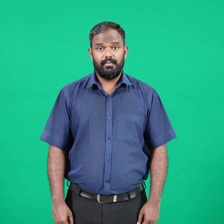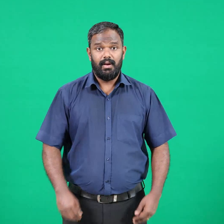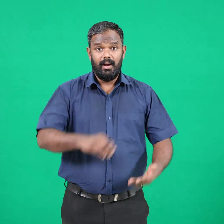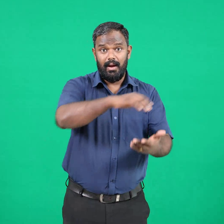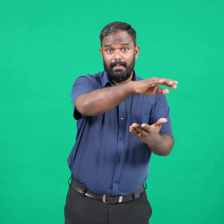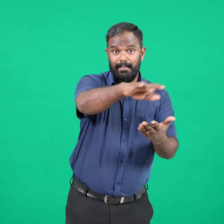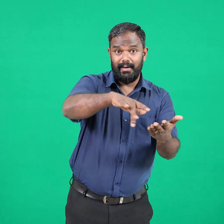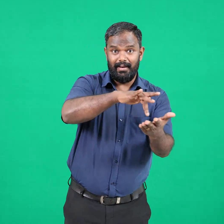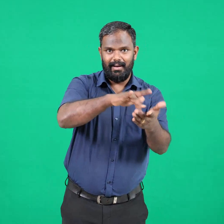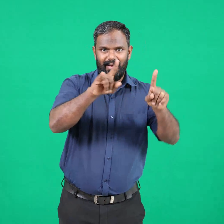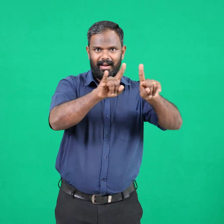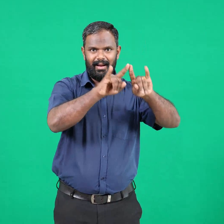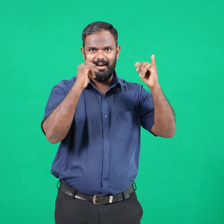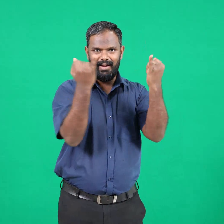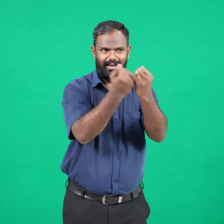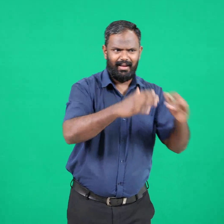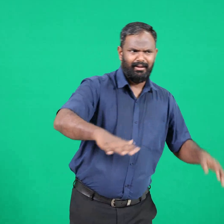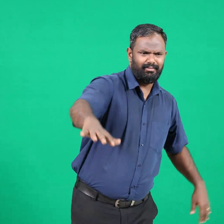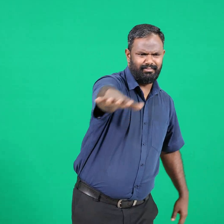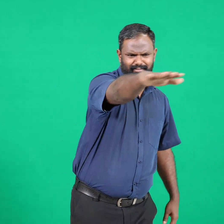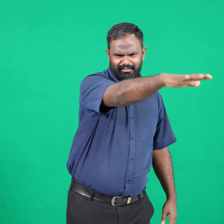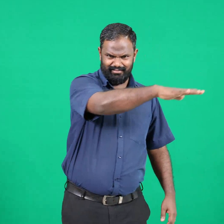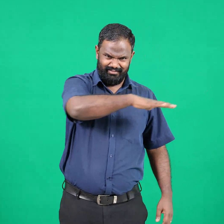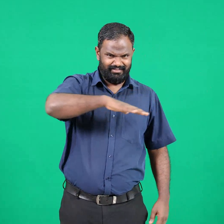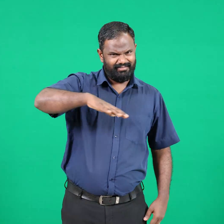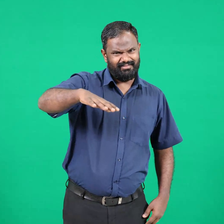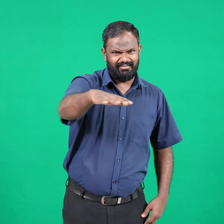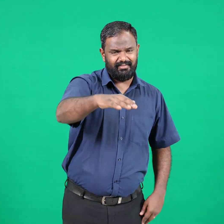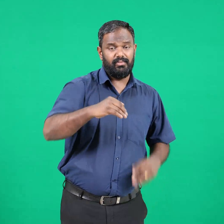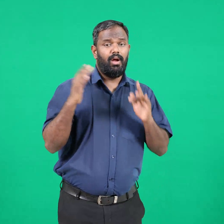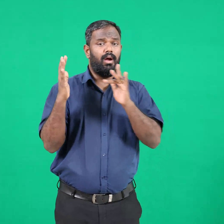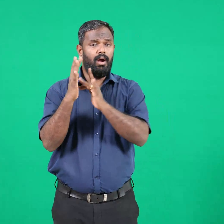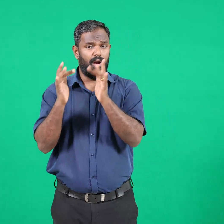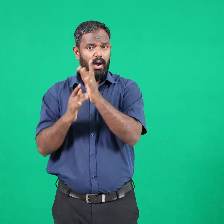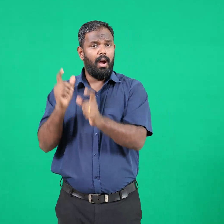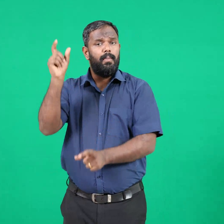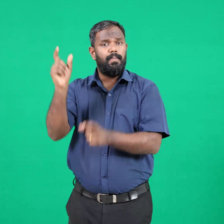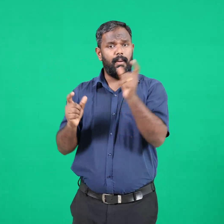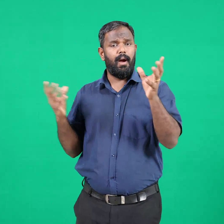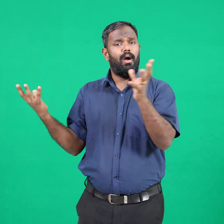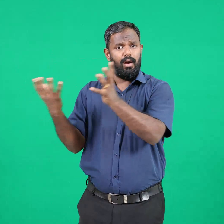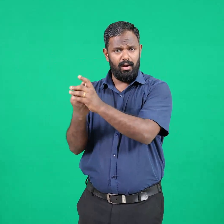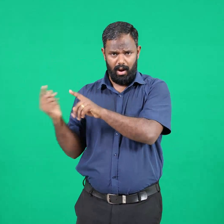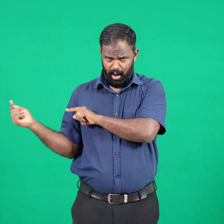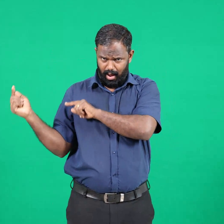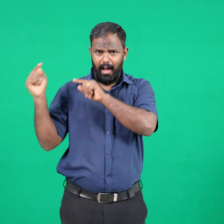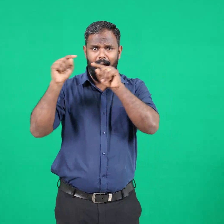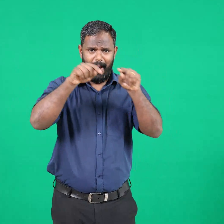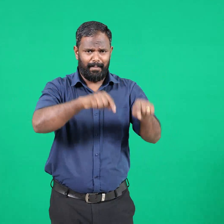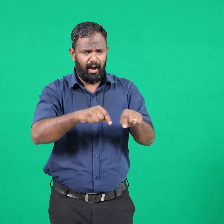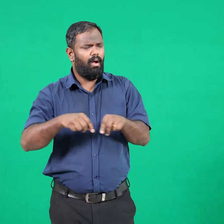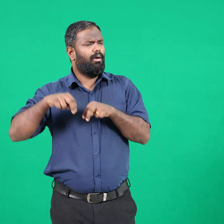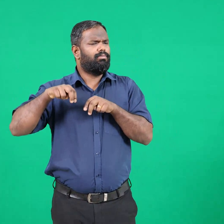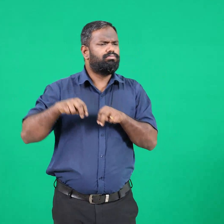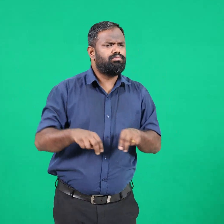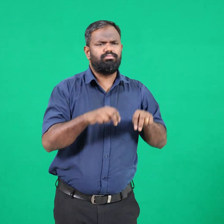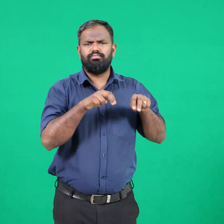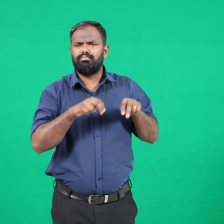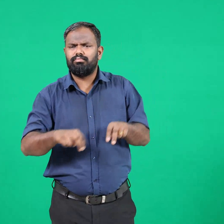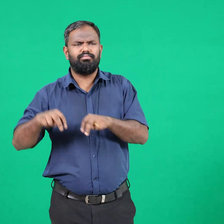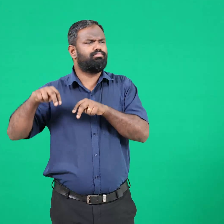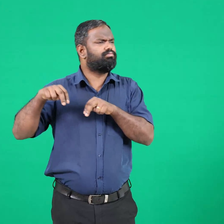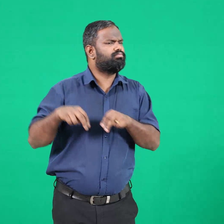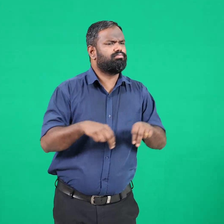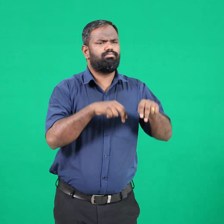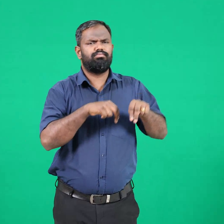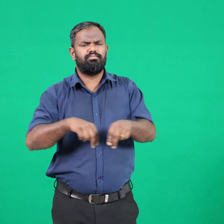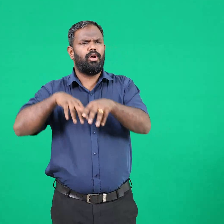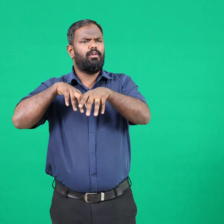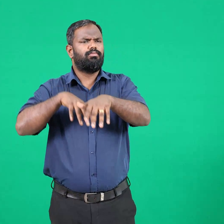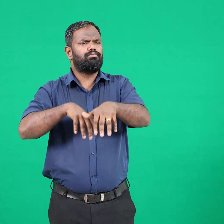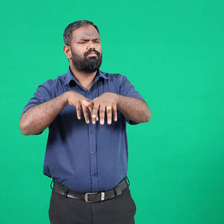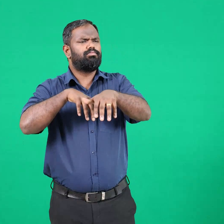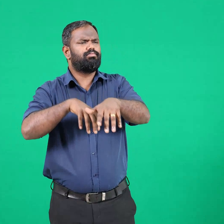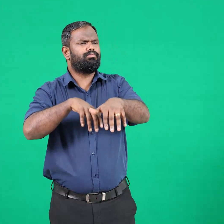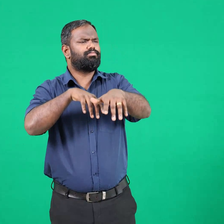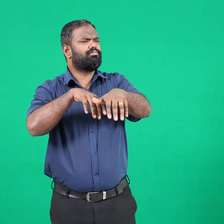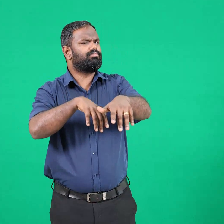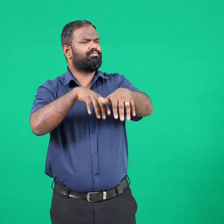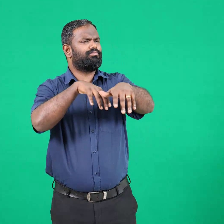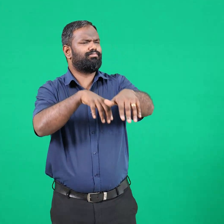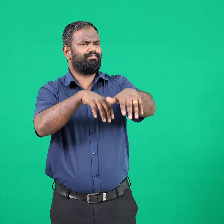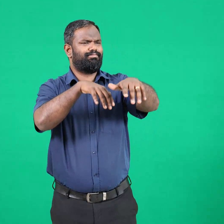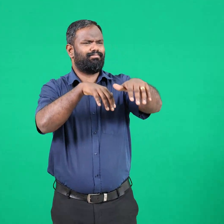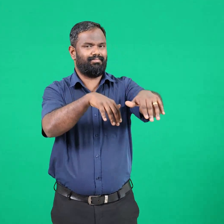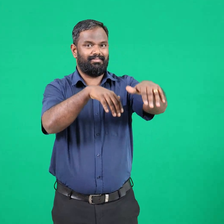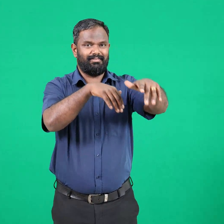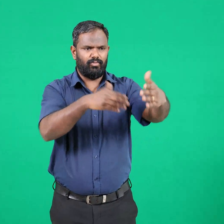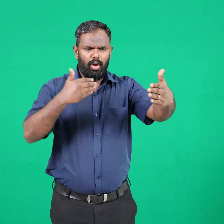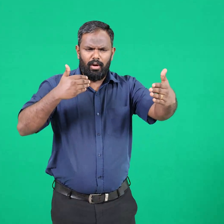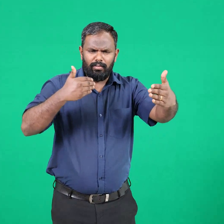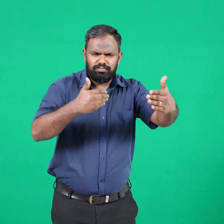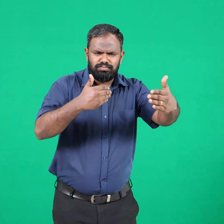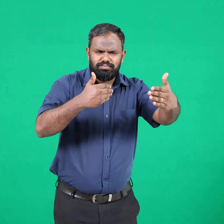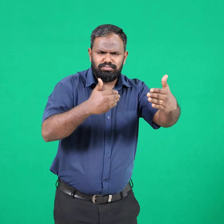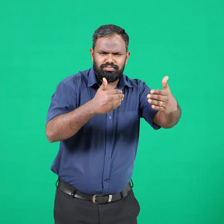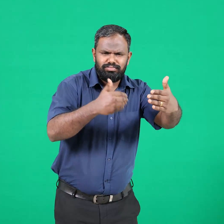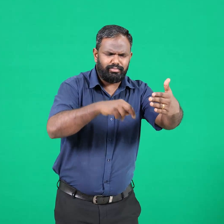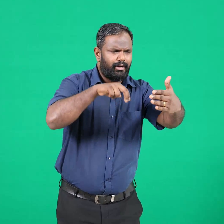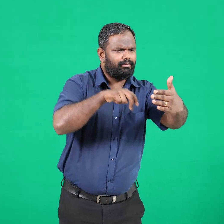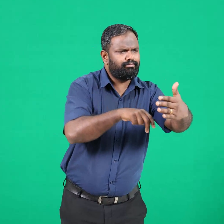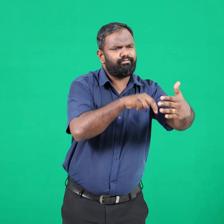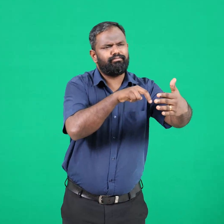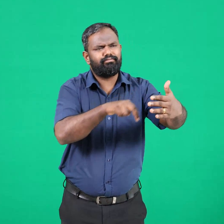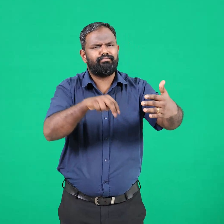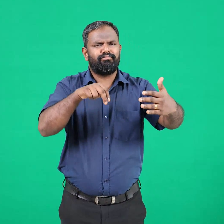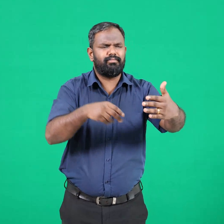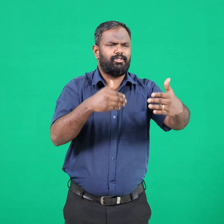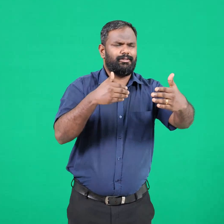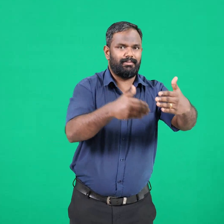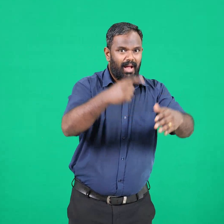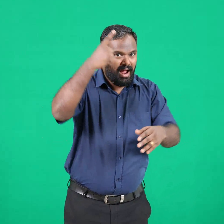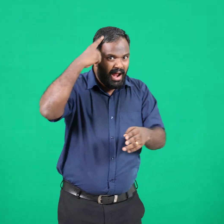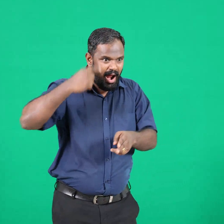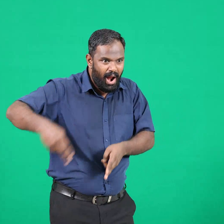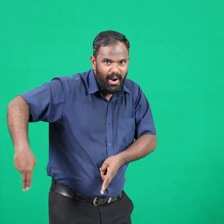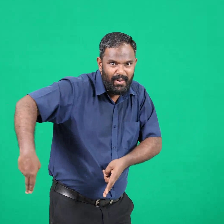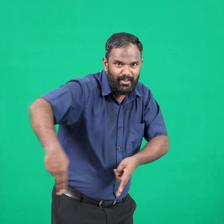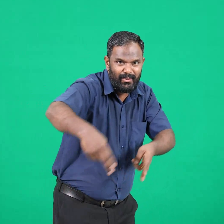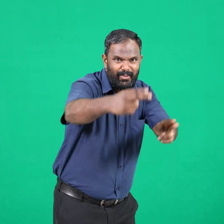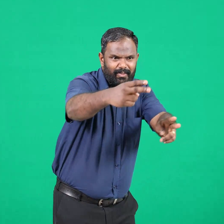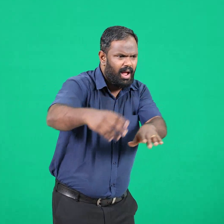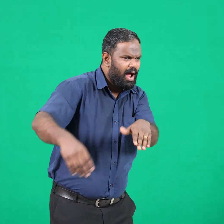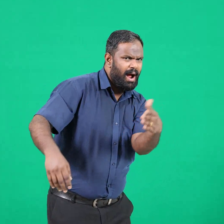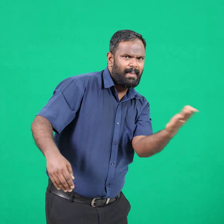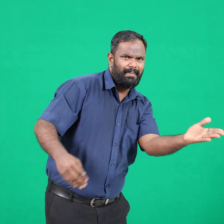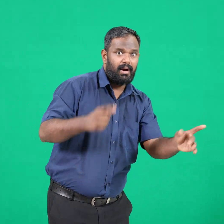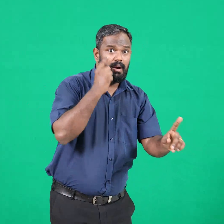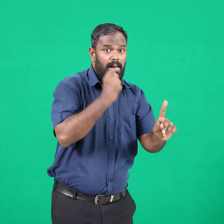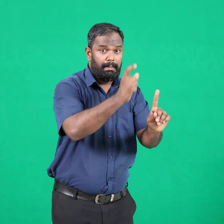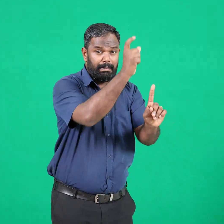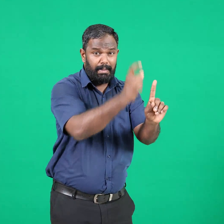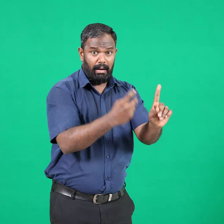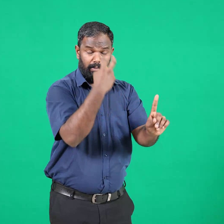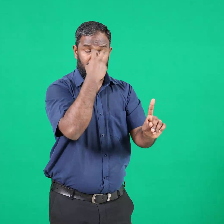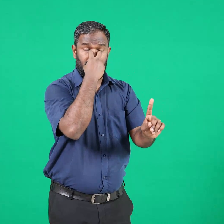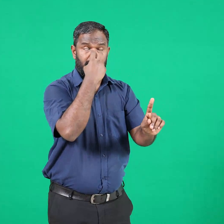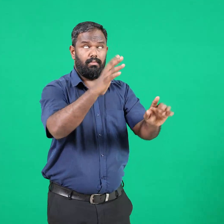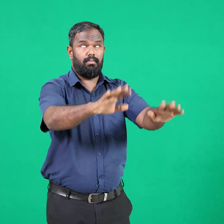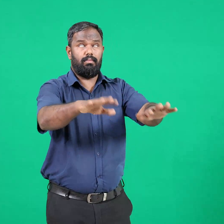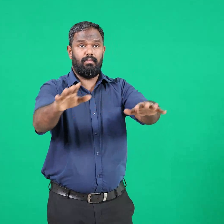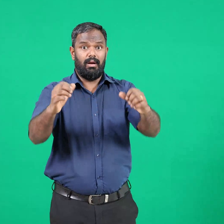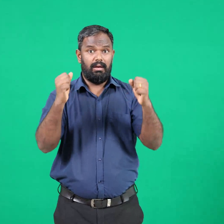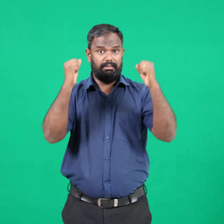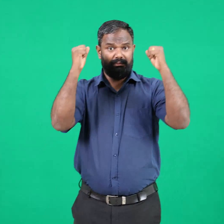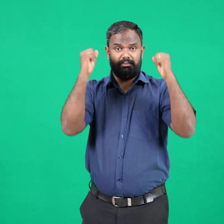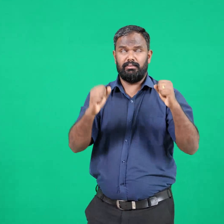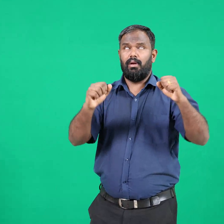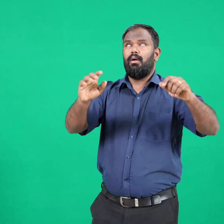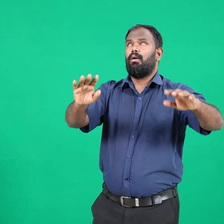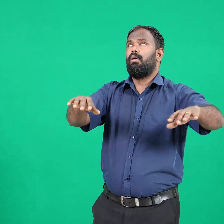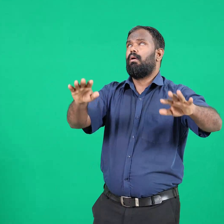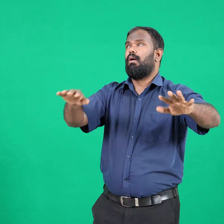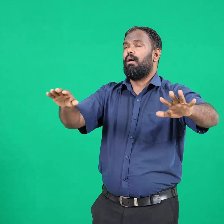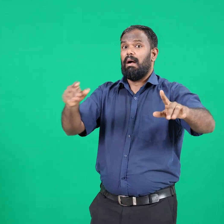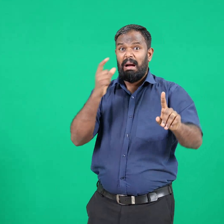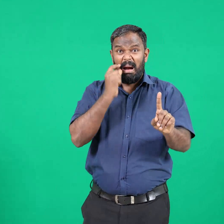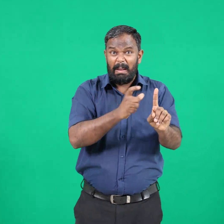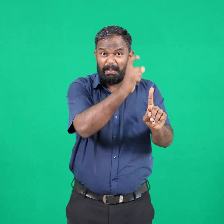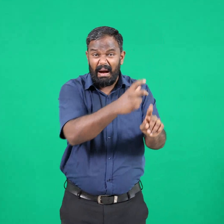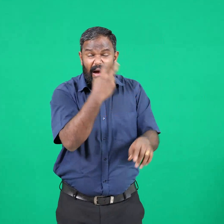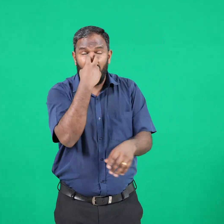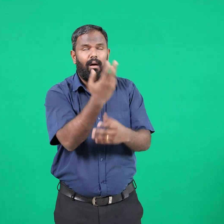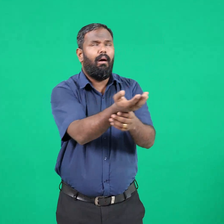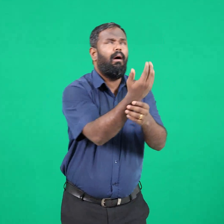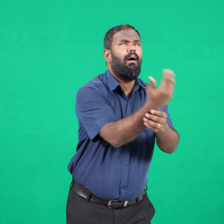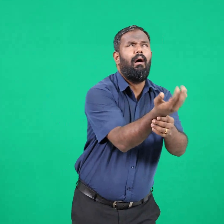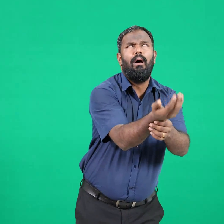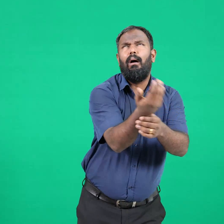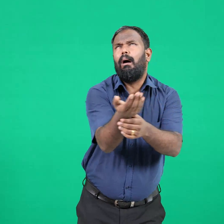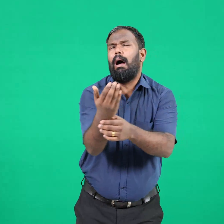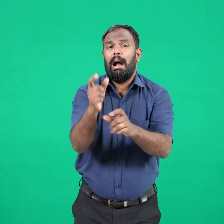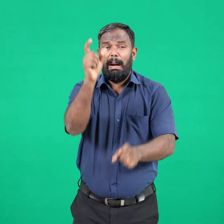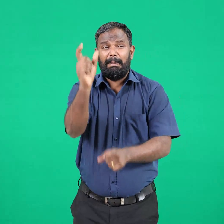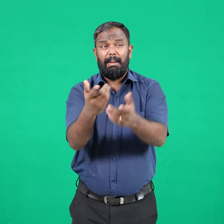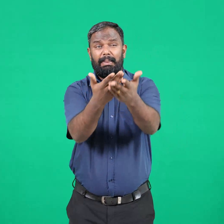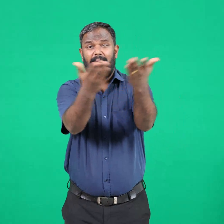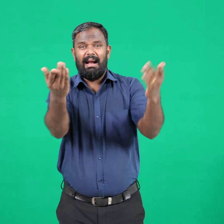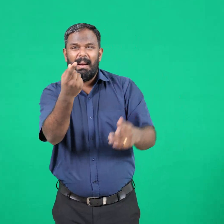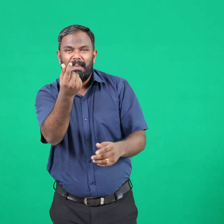As Jesus drew near to Jericho, a blind man was sitting beside the road, begging.